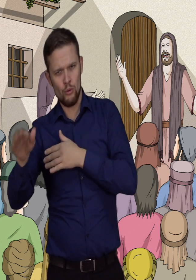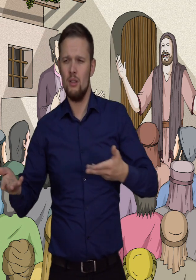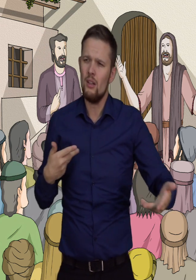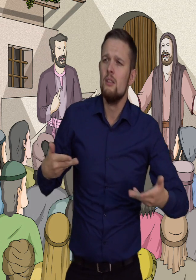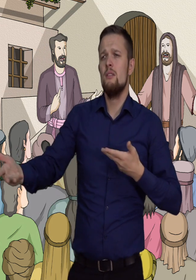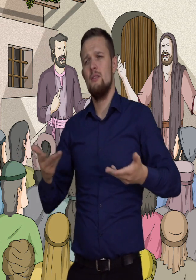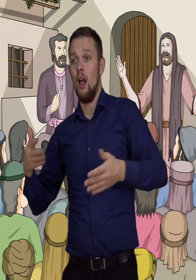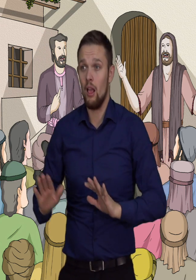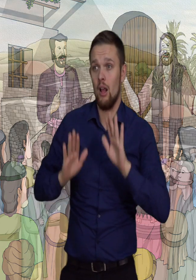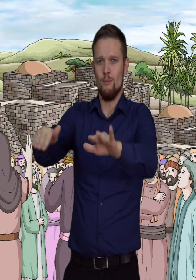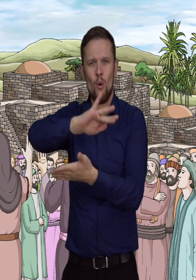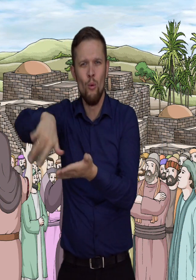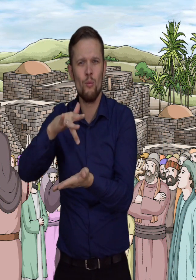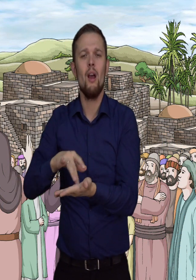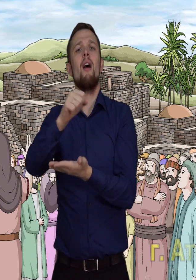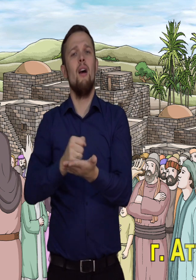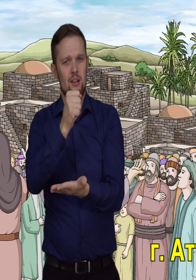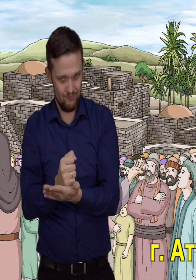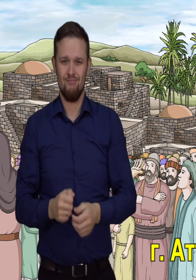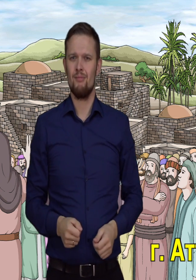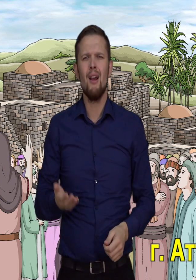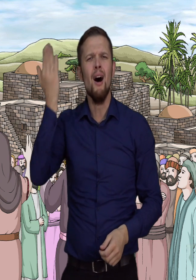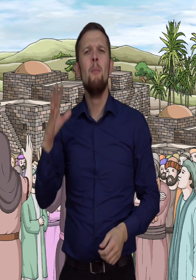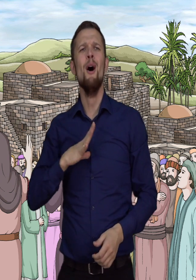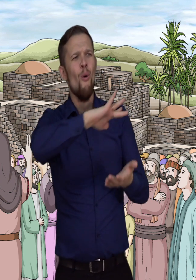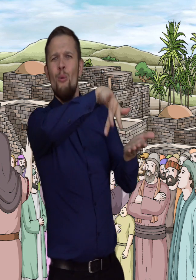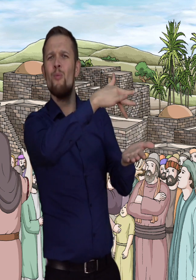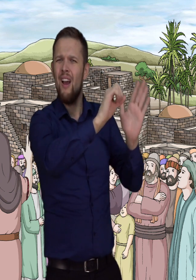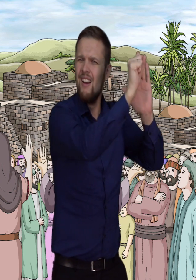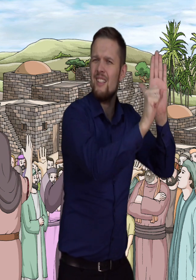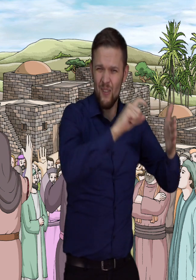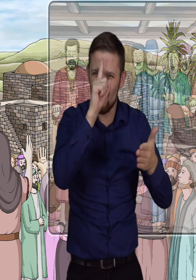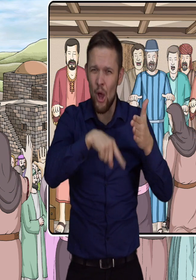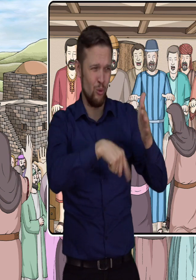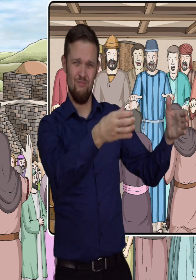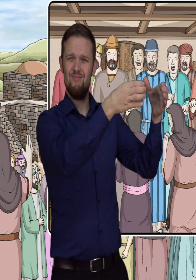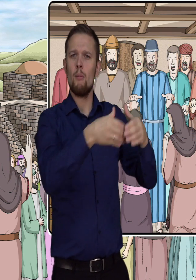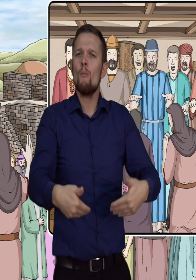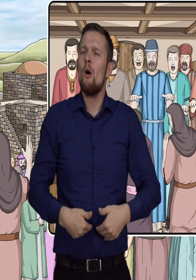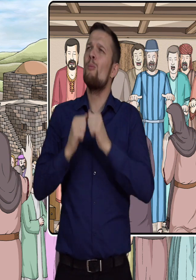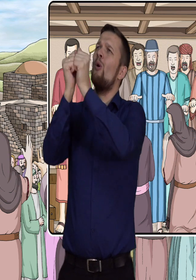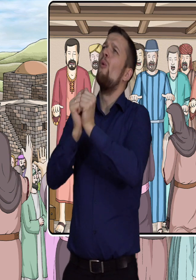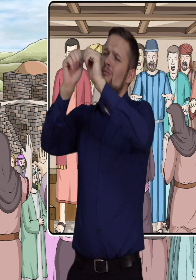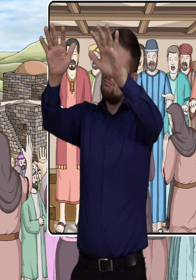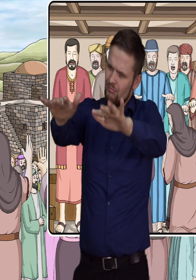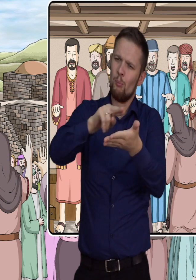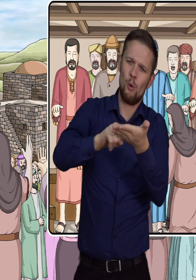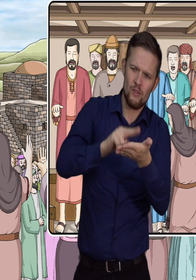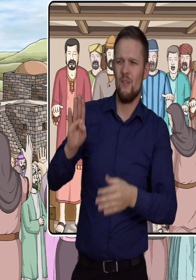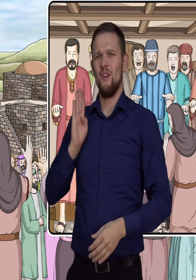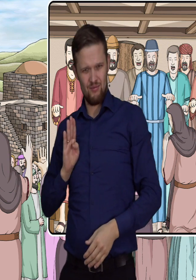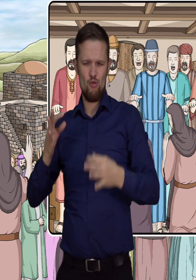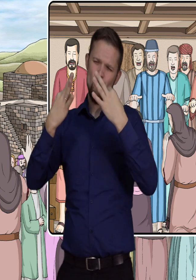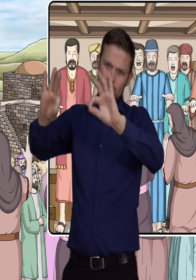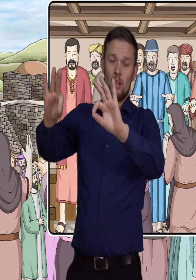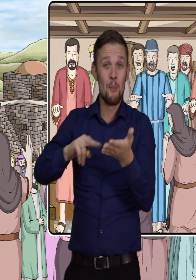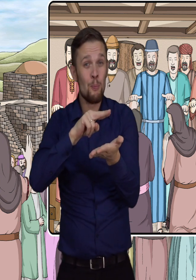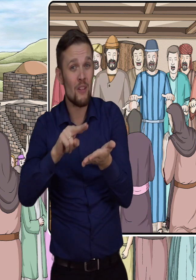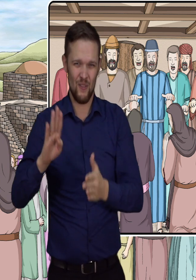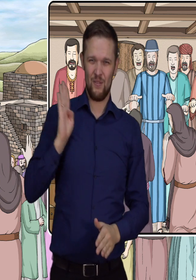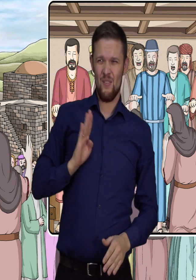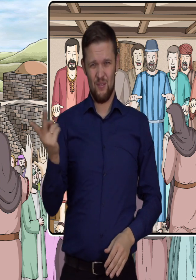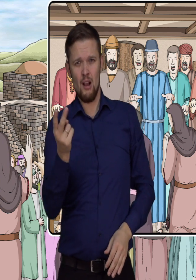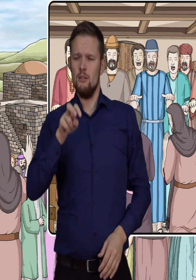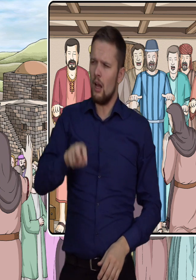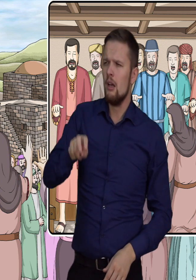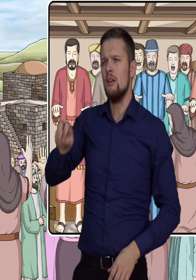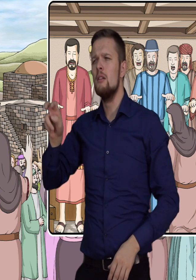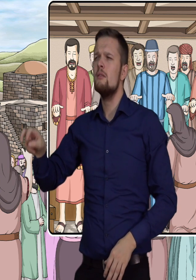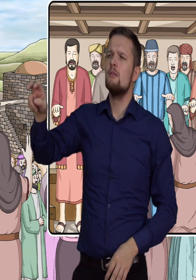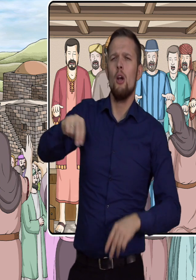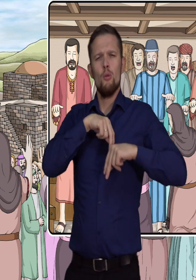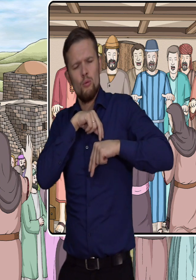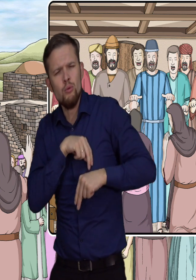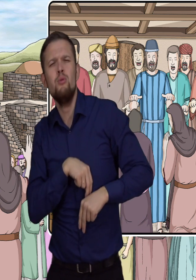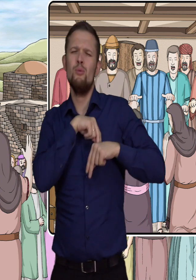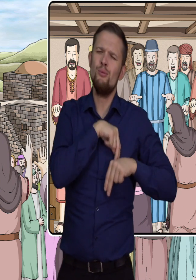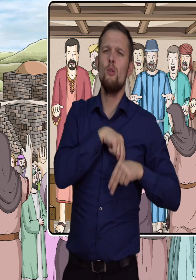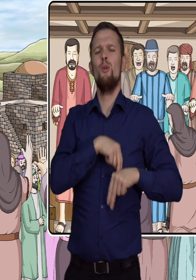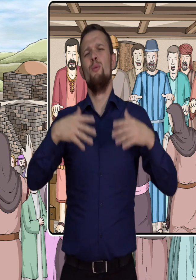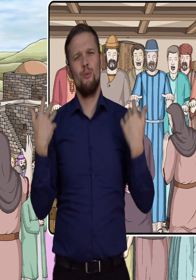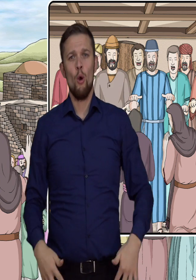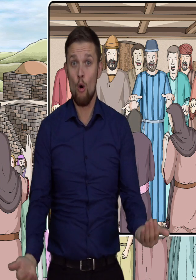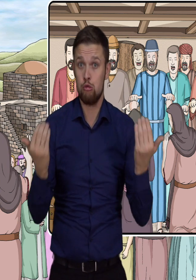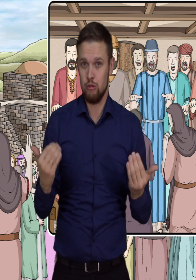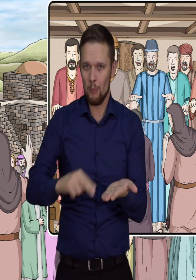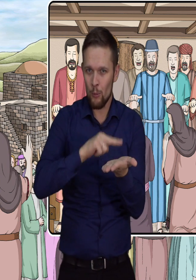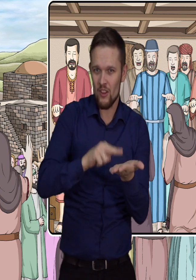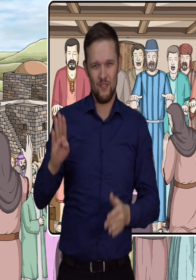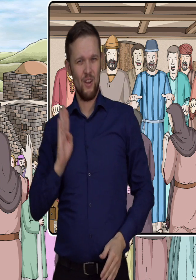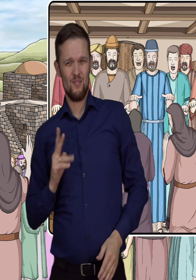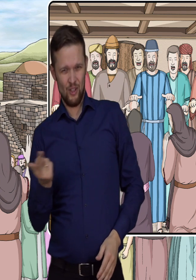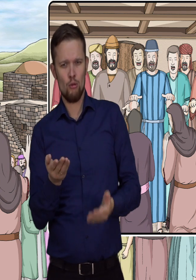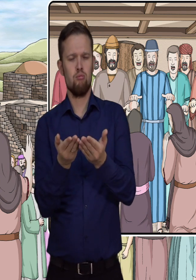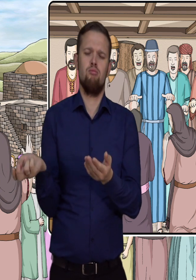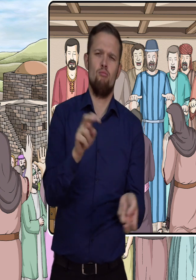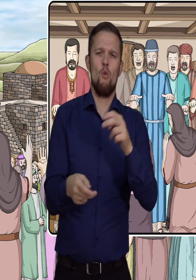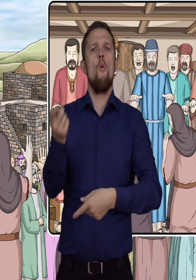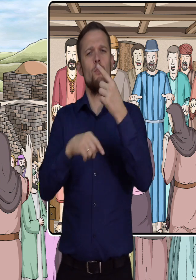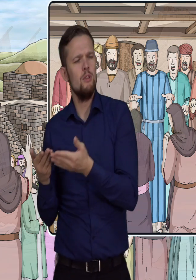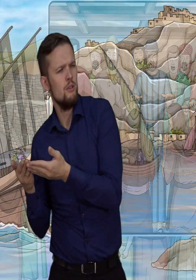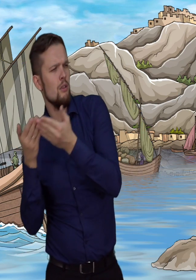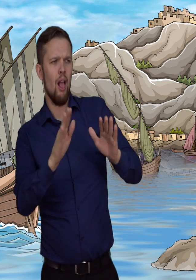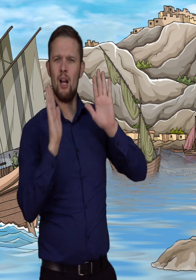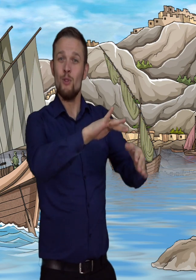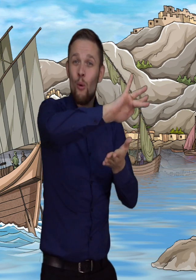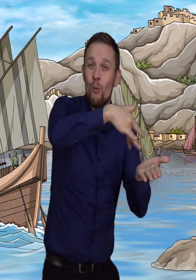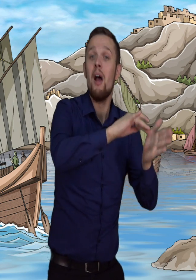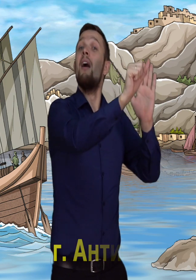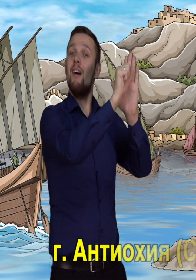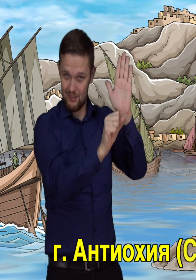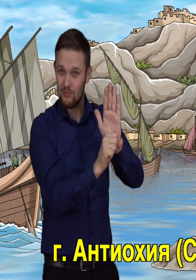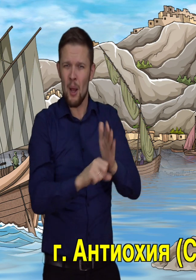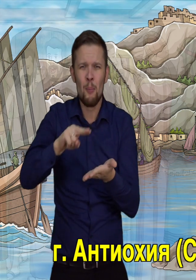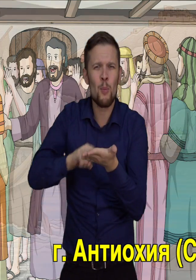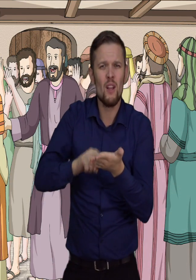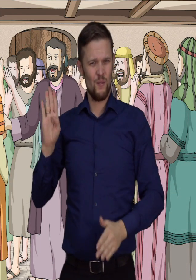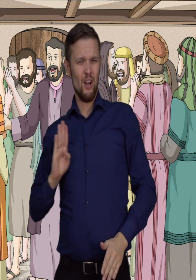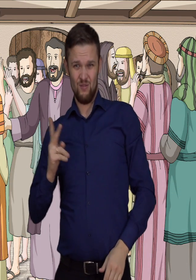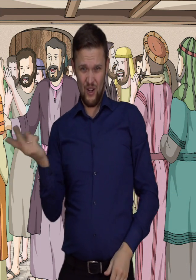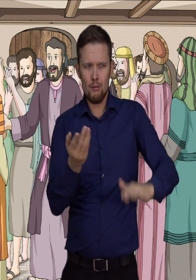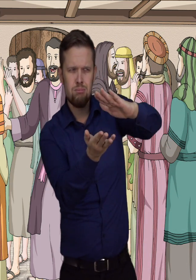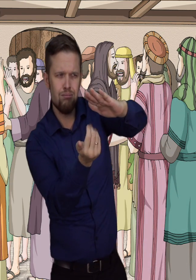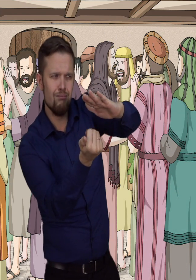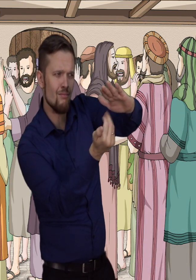From Attalia they sailed to Antioch, where they had been commended to the grace of God for the work they had just completed.